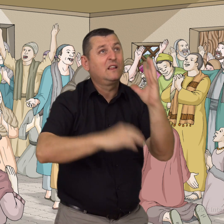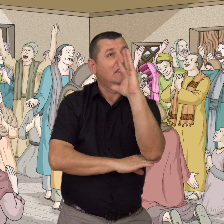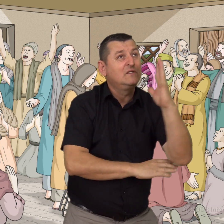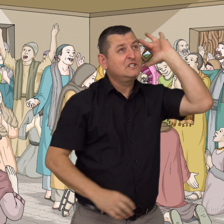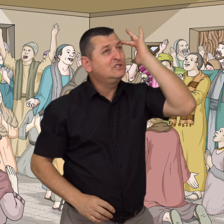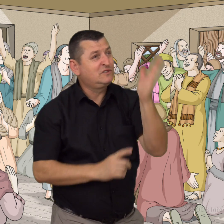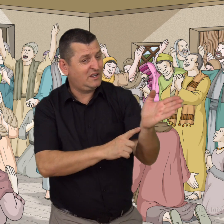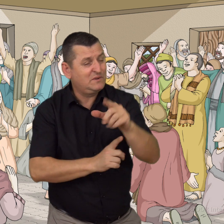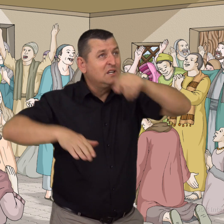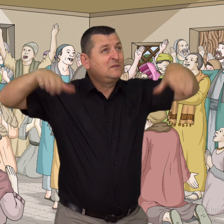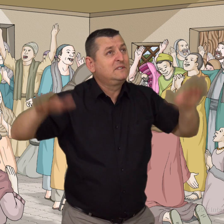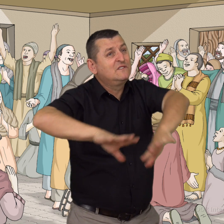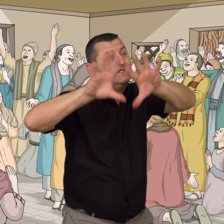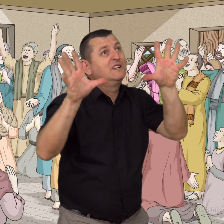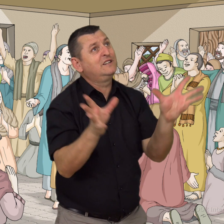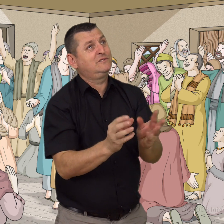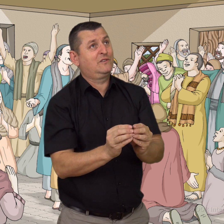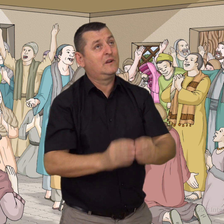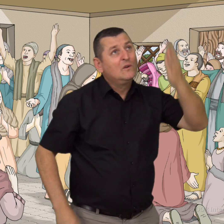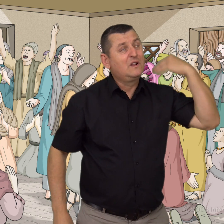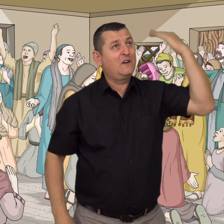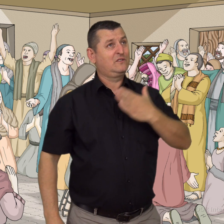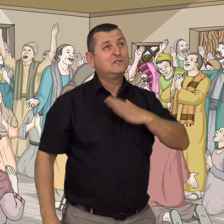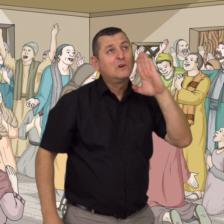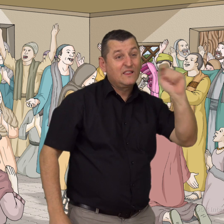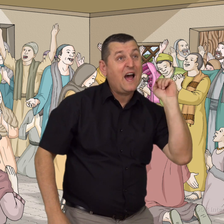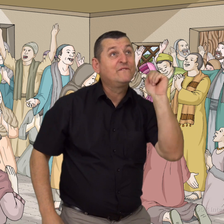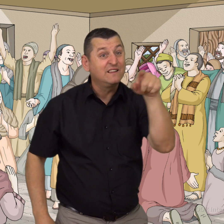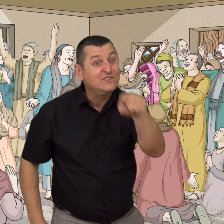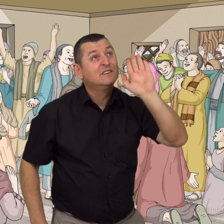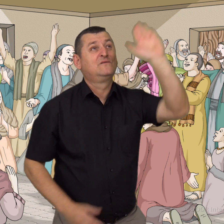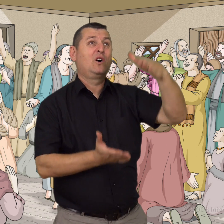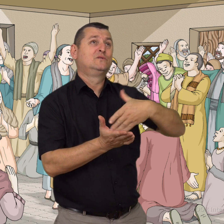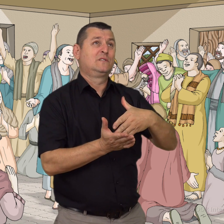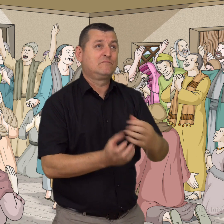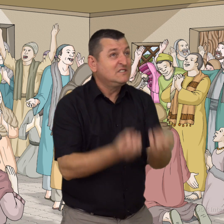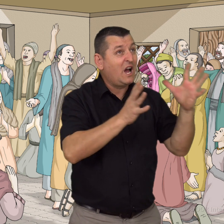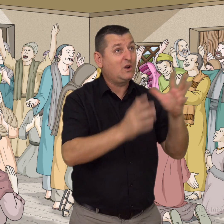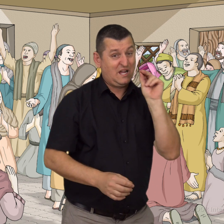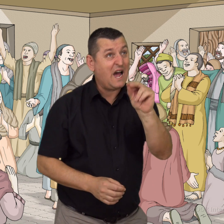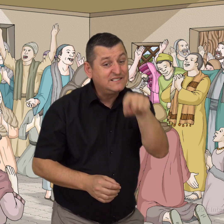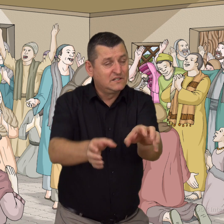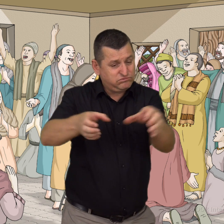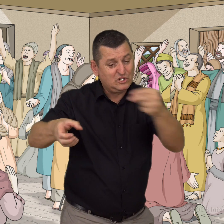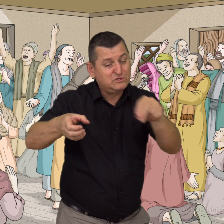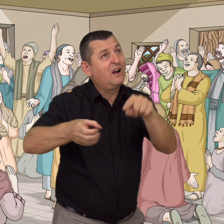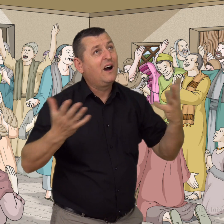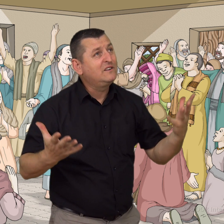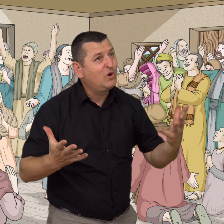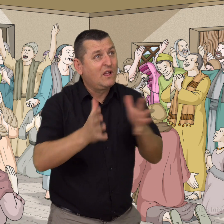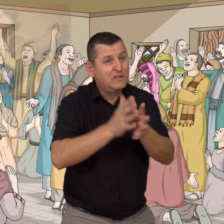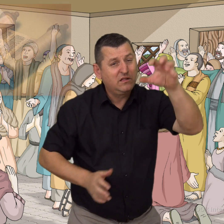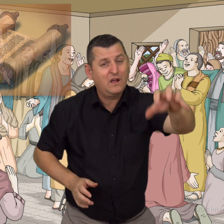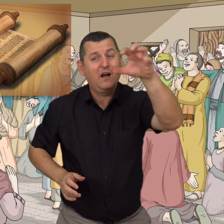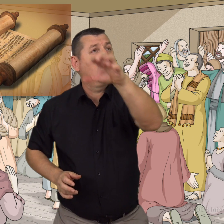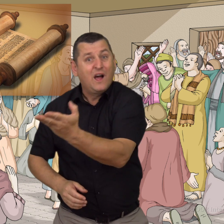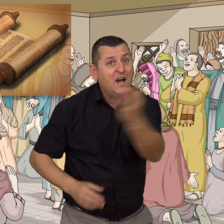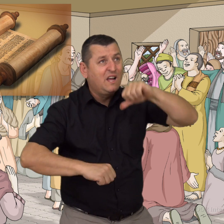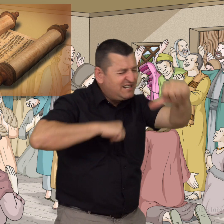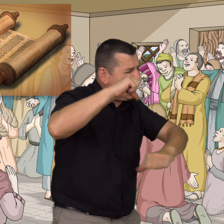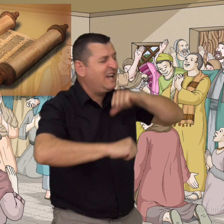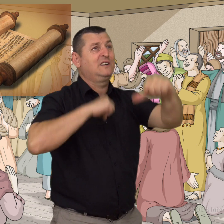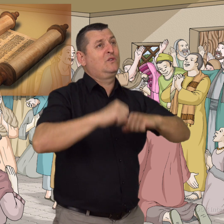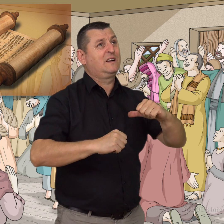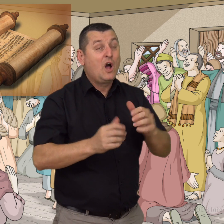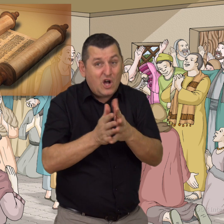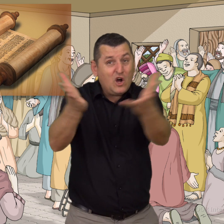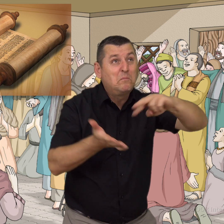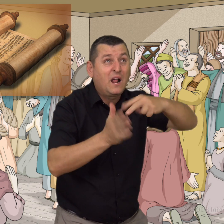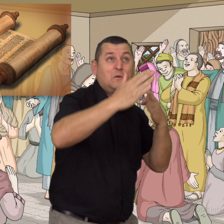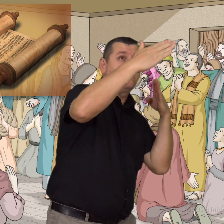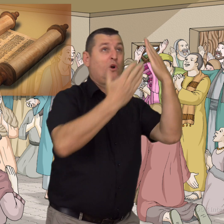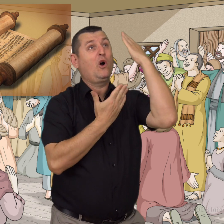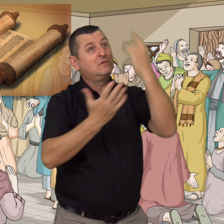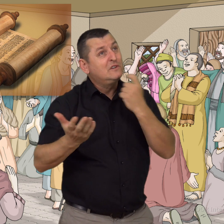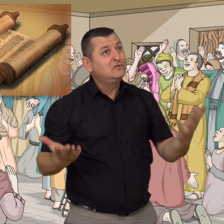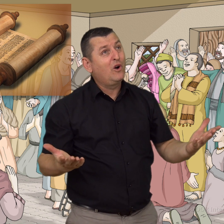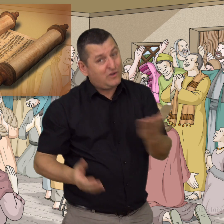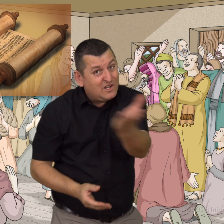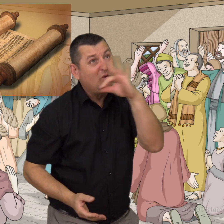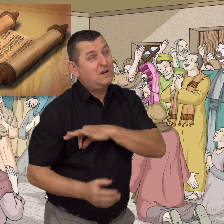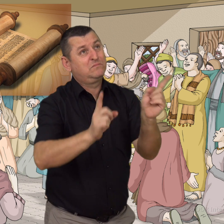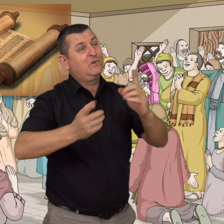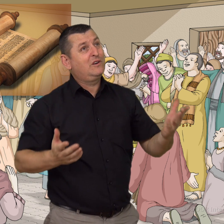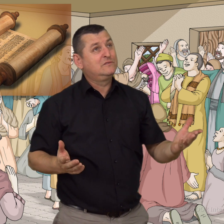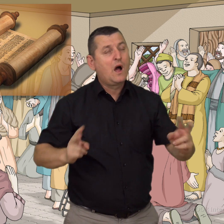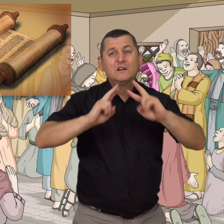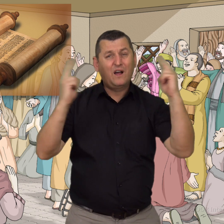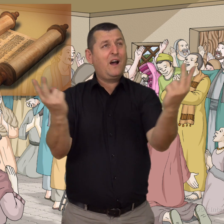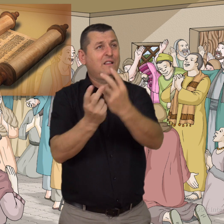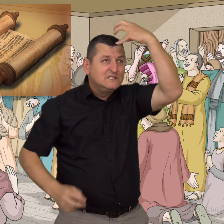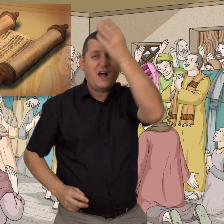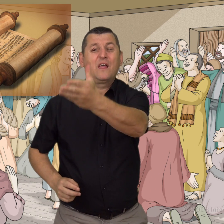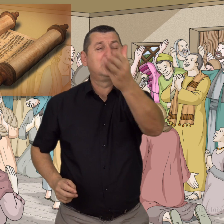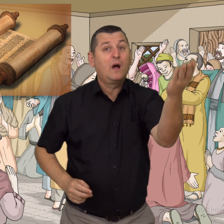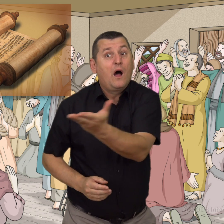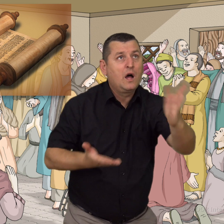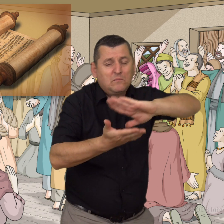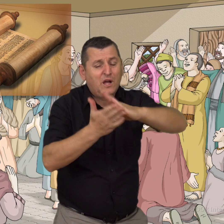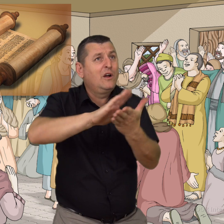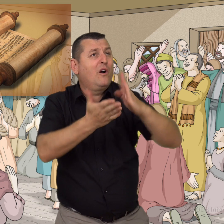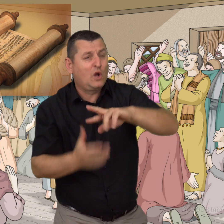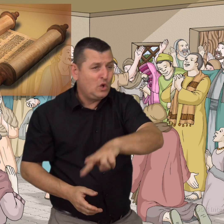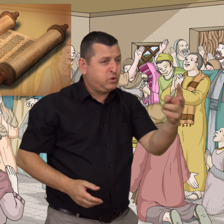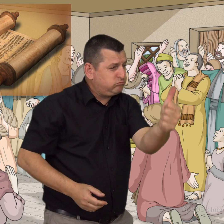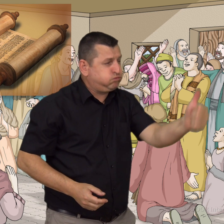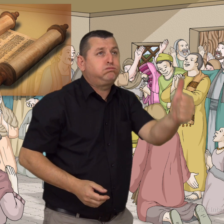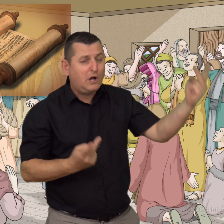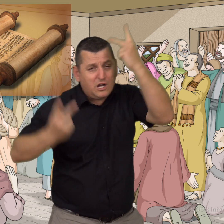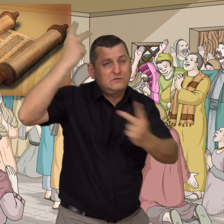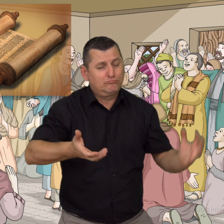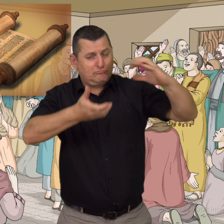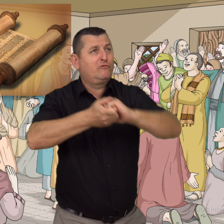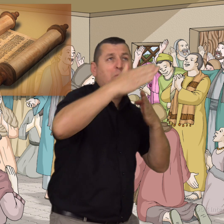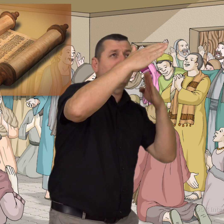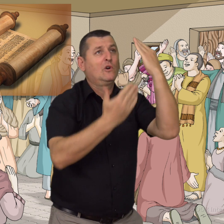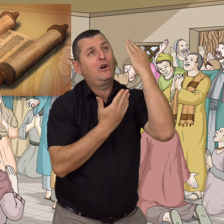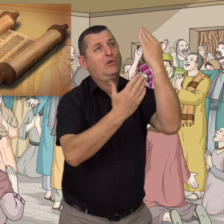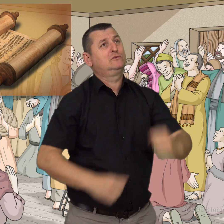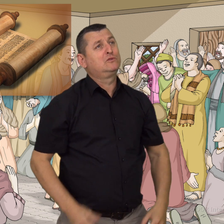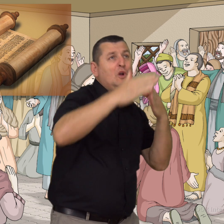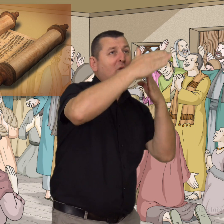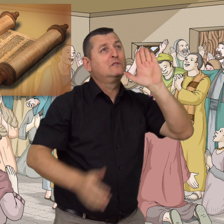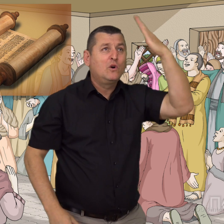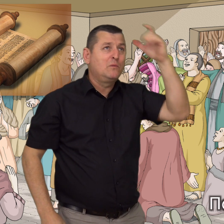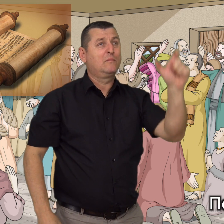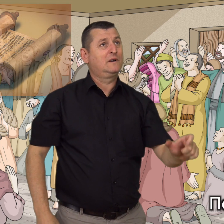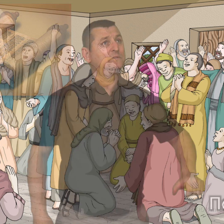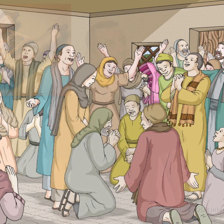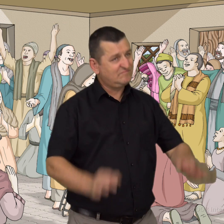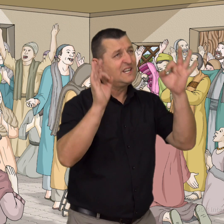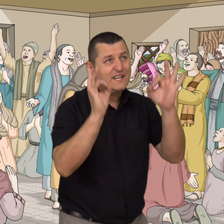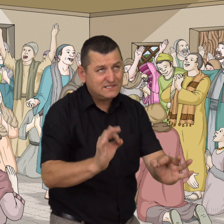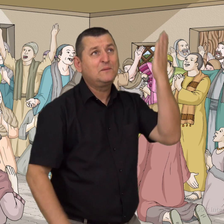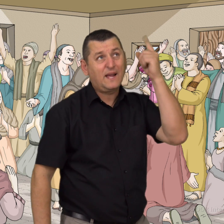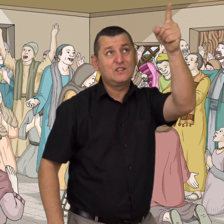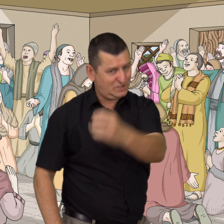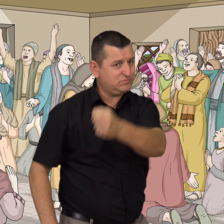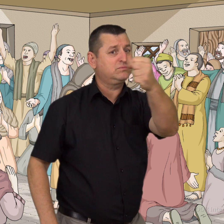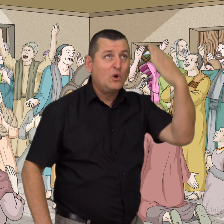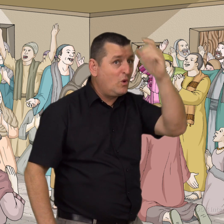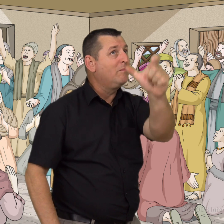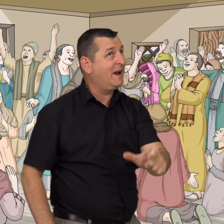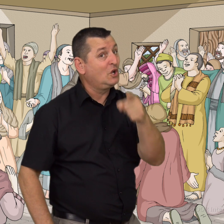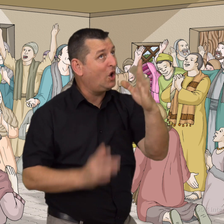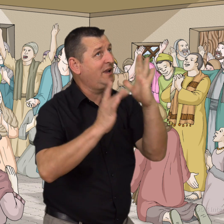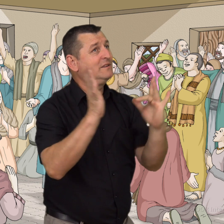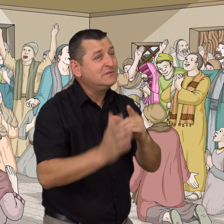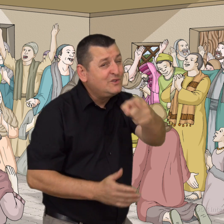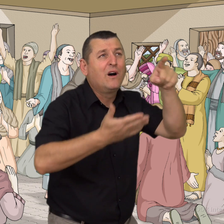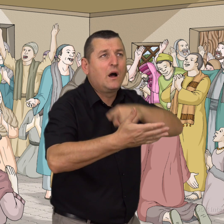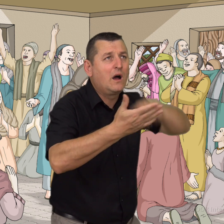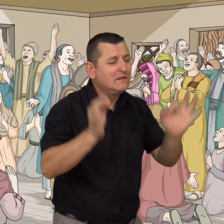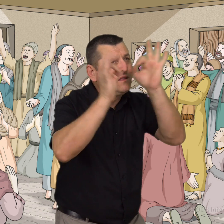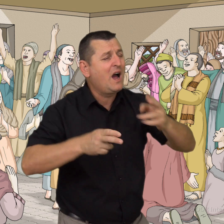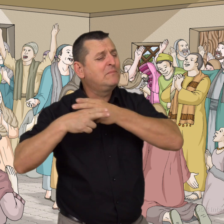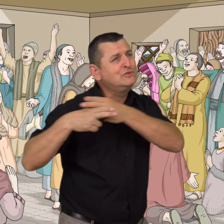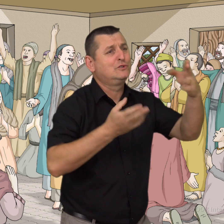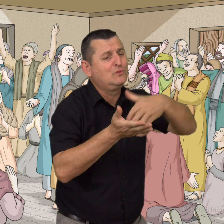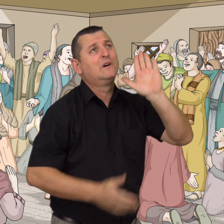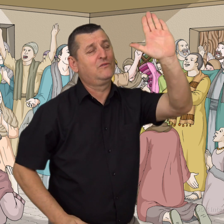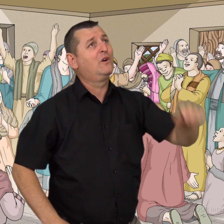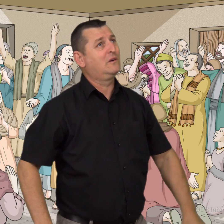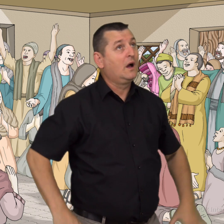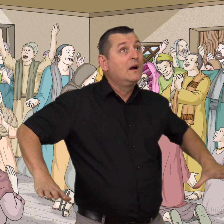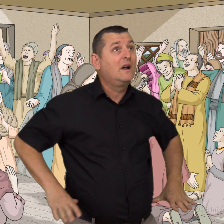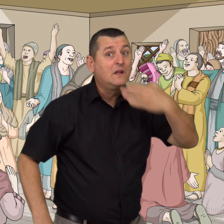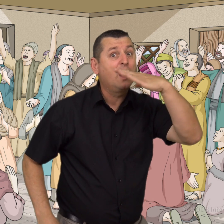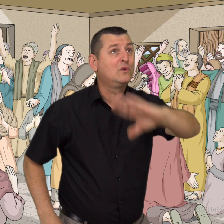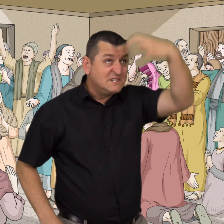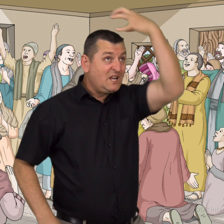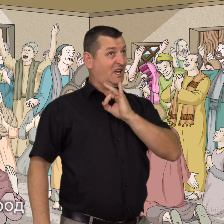“Sovereign Lord,” they said, “You made the heaven and the earth and the sea and everything in them. You spoke by the Holy Spirit through the mouth of Your servant, our father David: ‘Why do the nations rage and the peoples plot in vain?